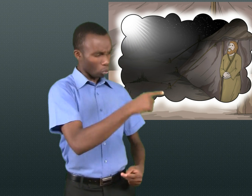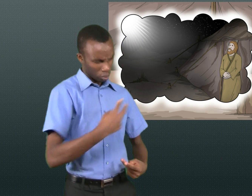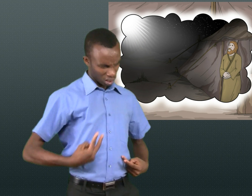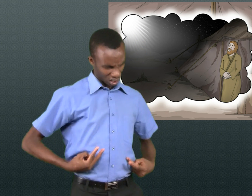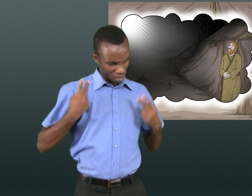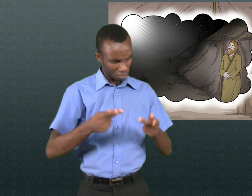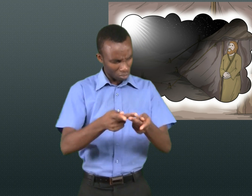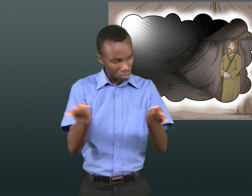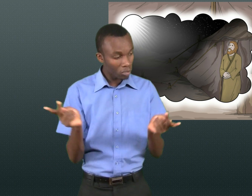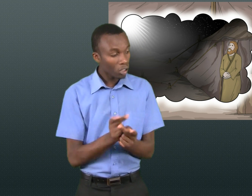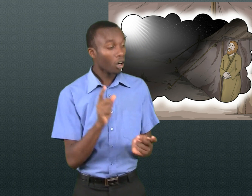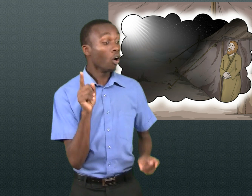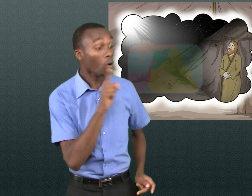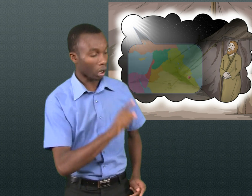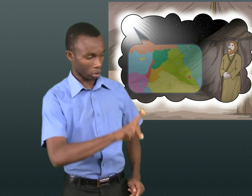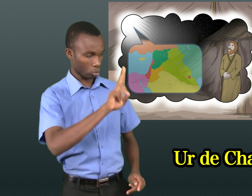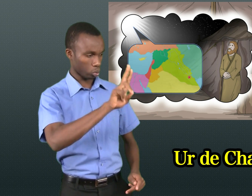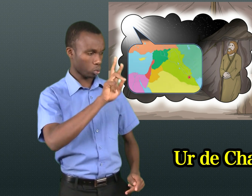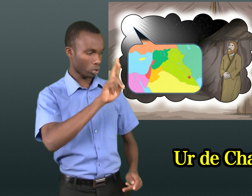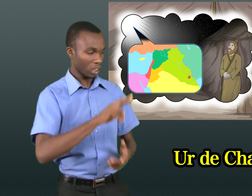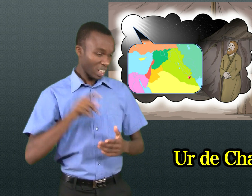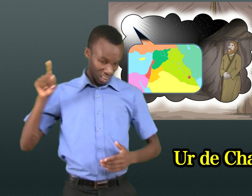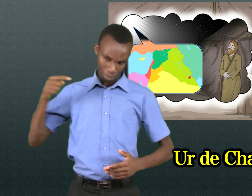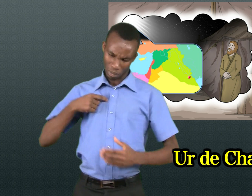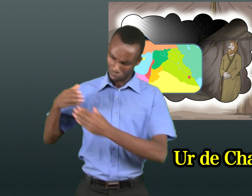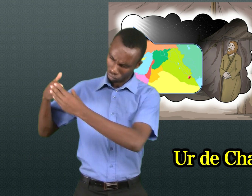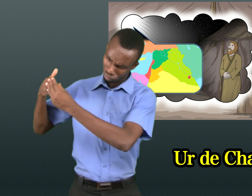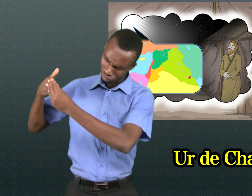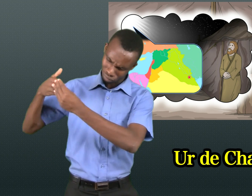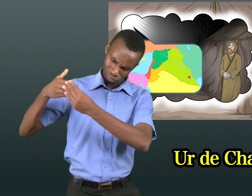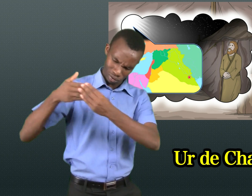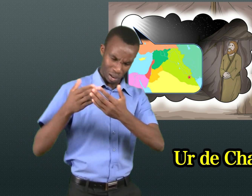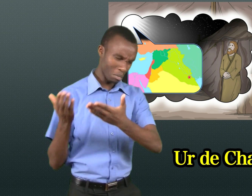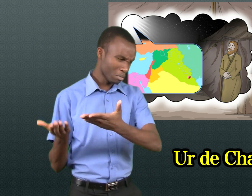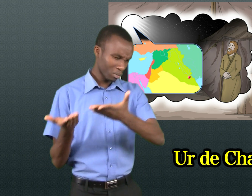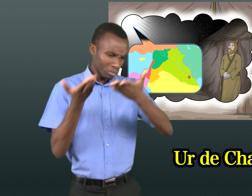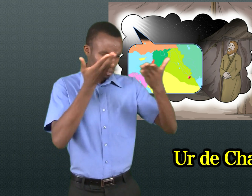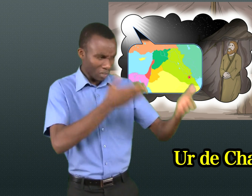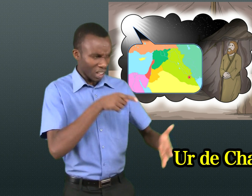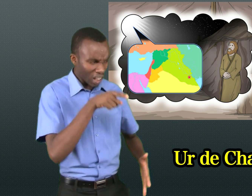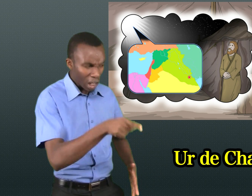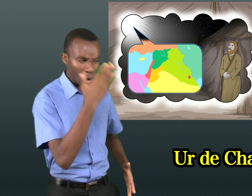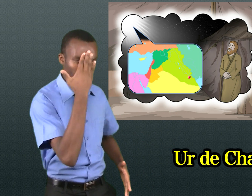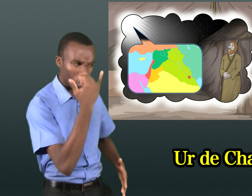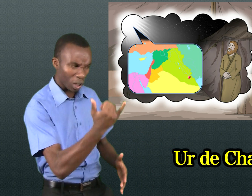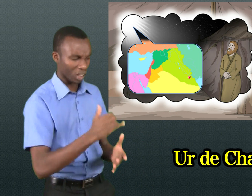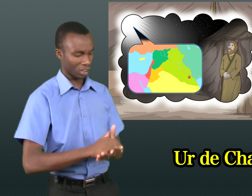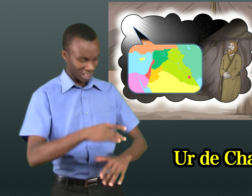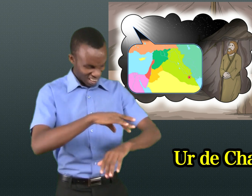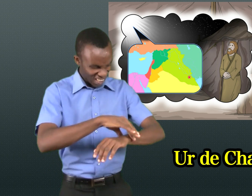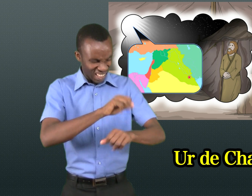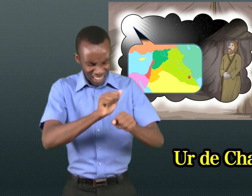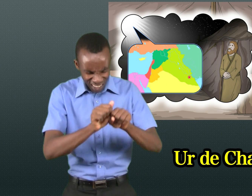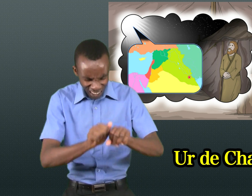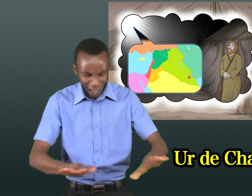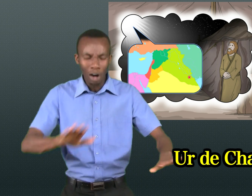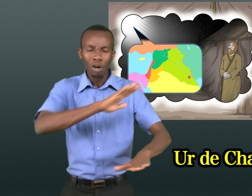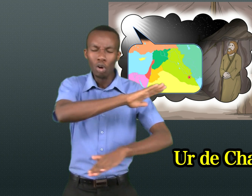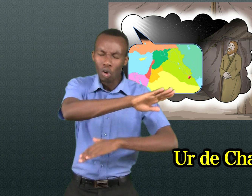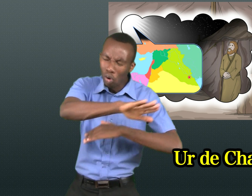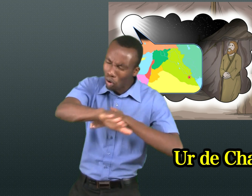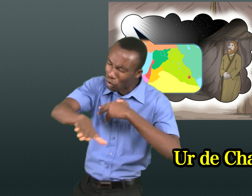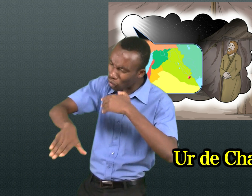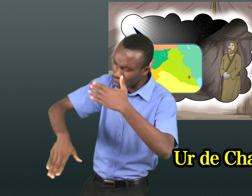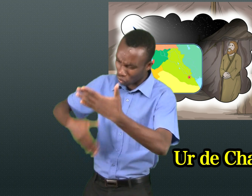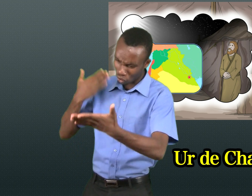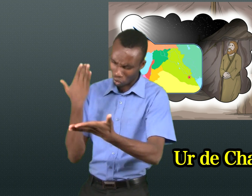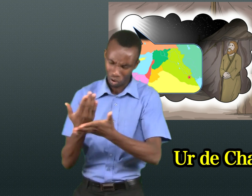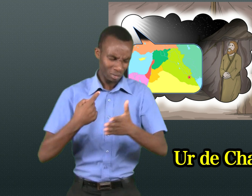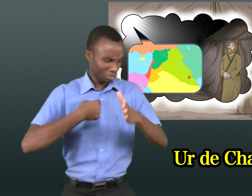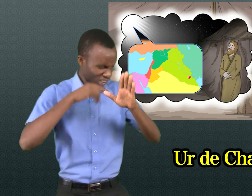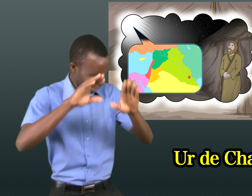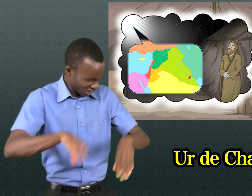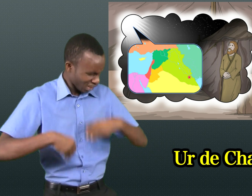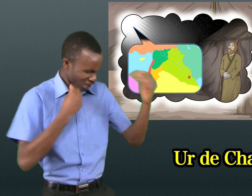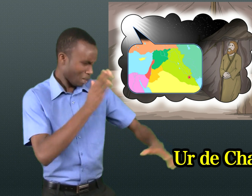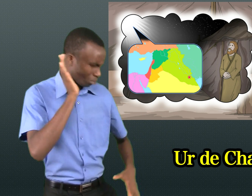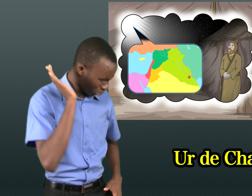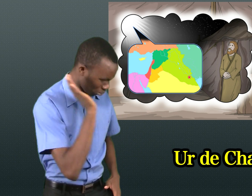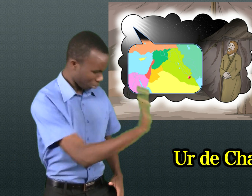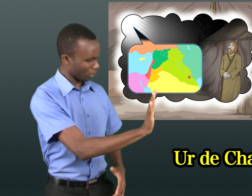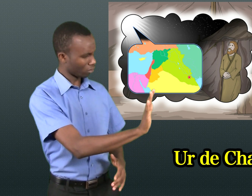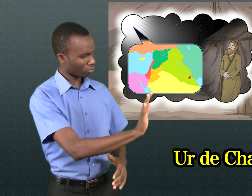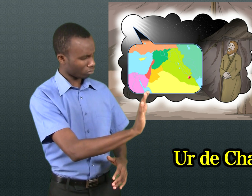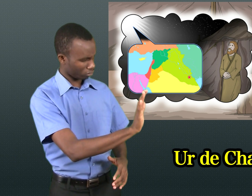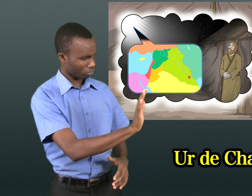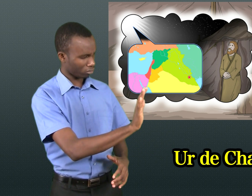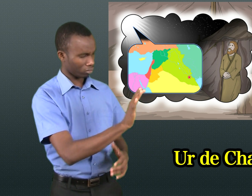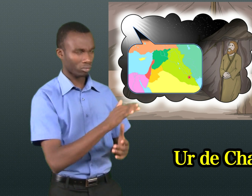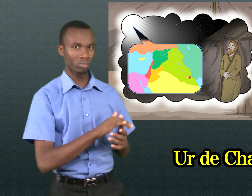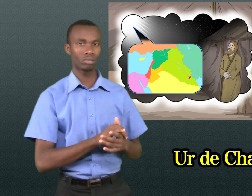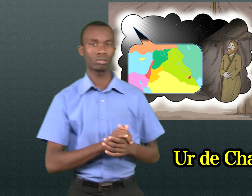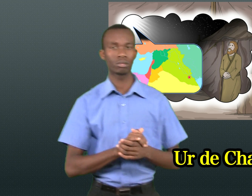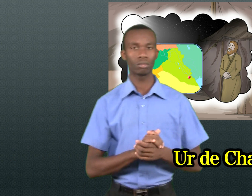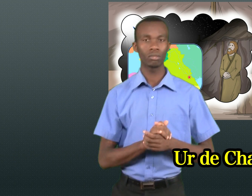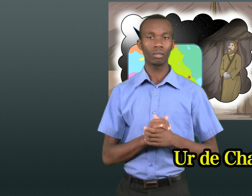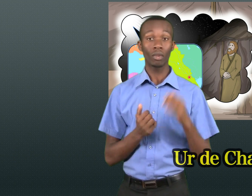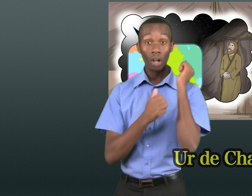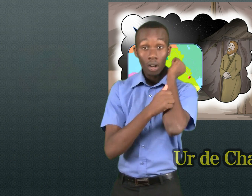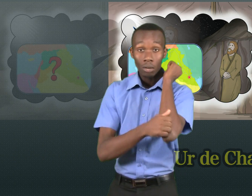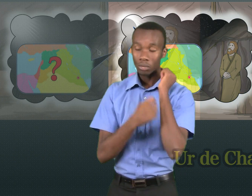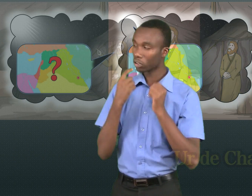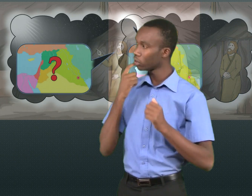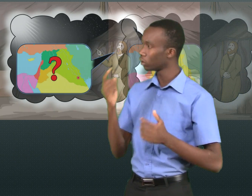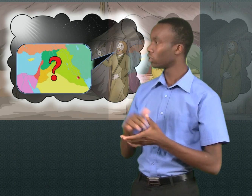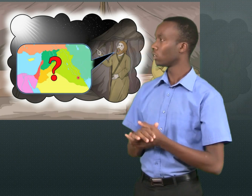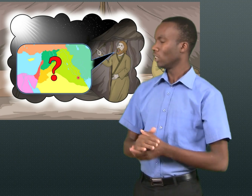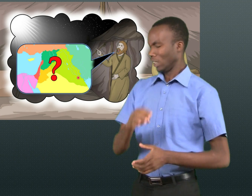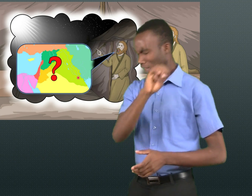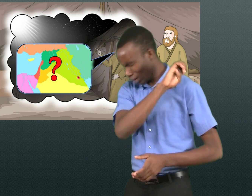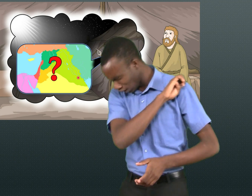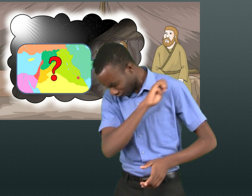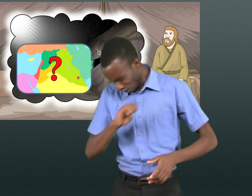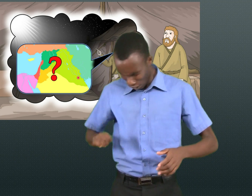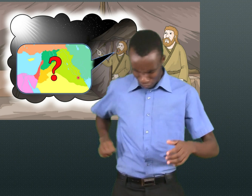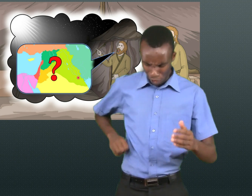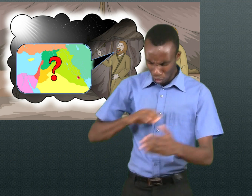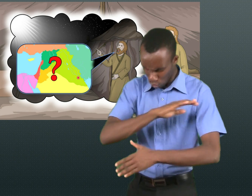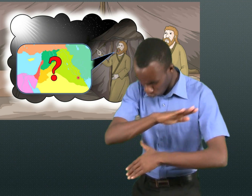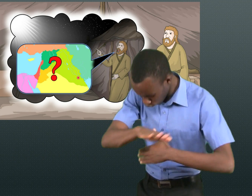The LORD also told him, “I am the LORD, who brought you out of Ur of the Chaldeans to give you this land to possess.”